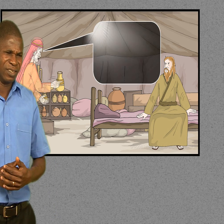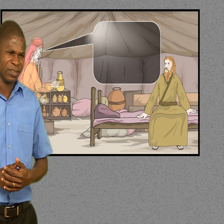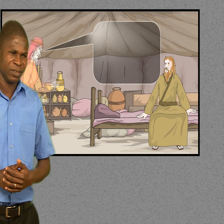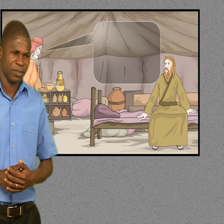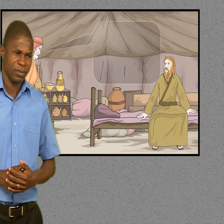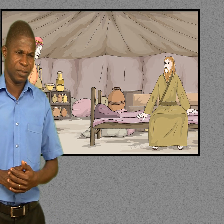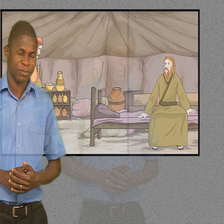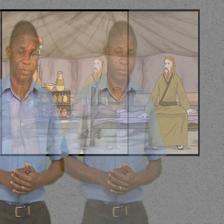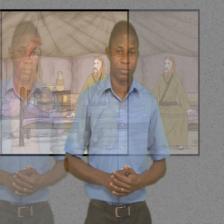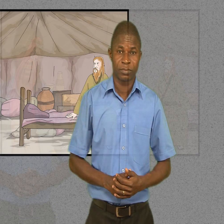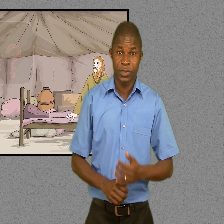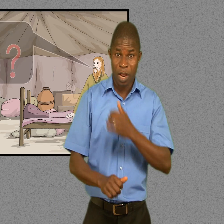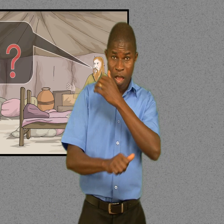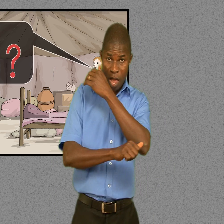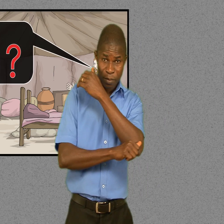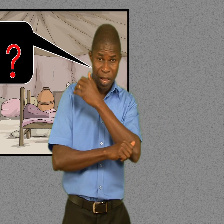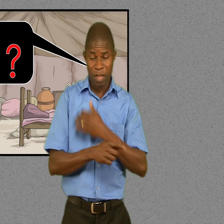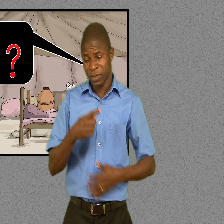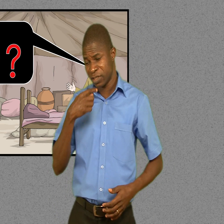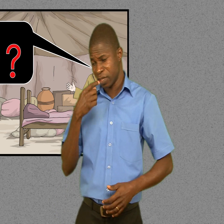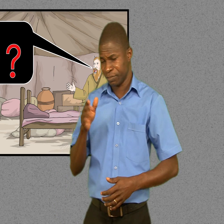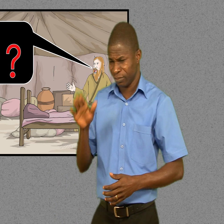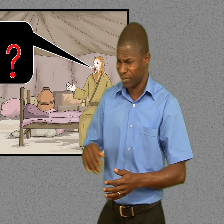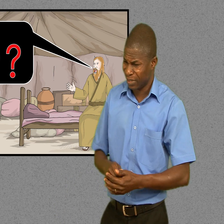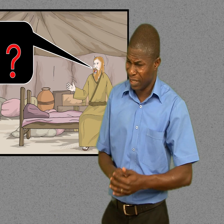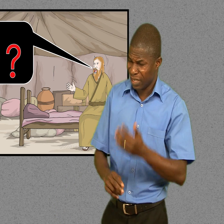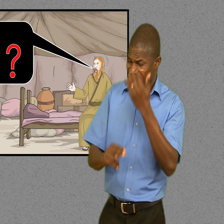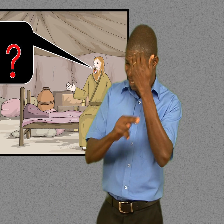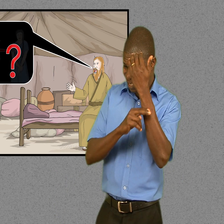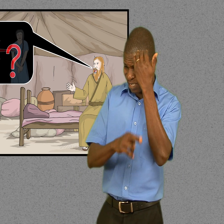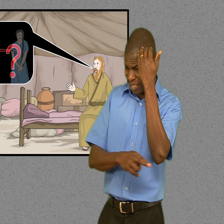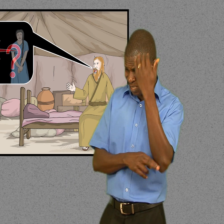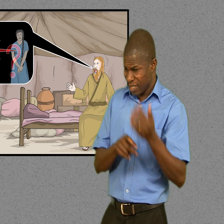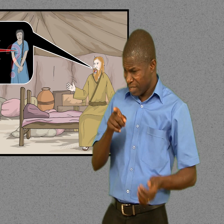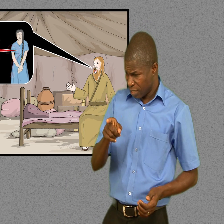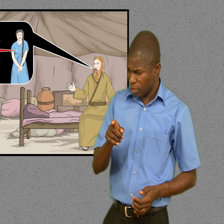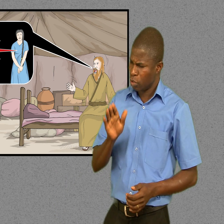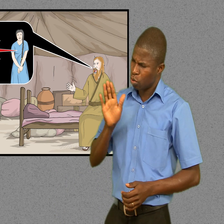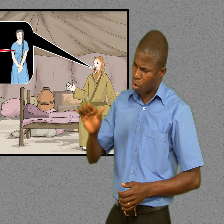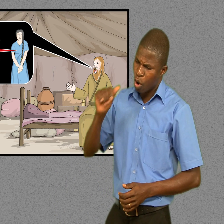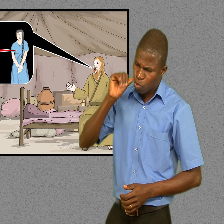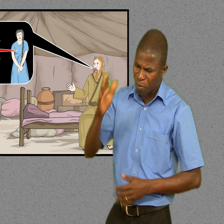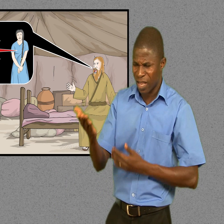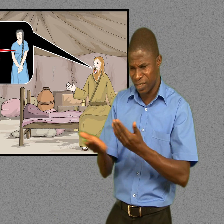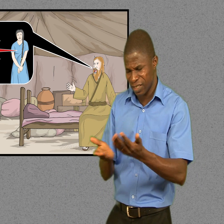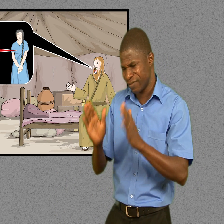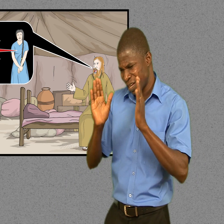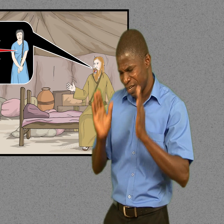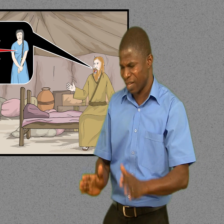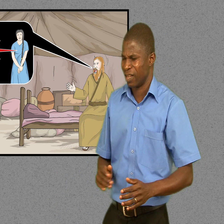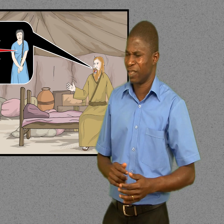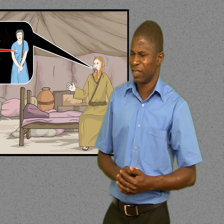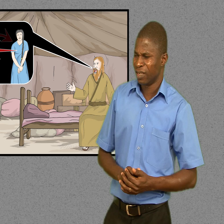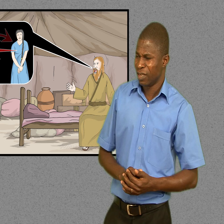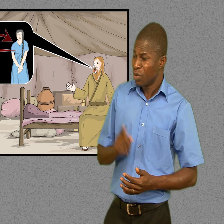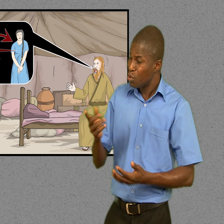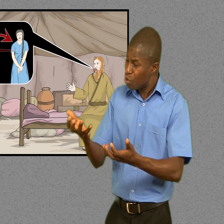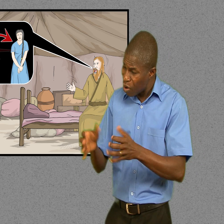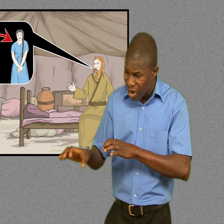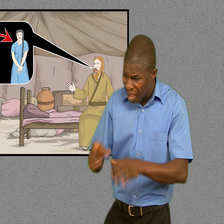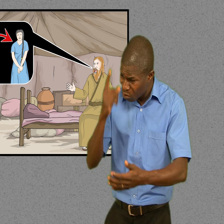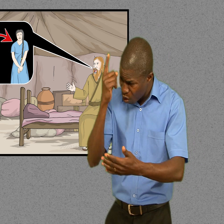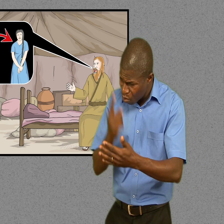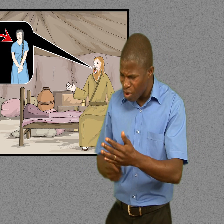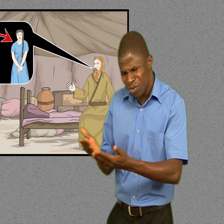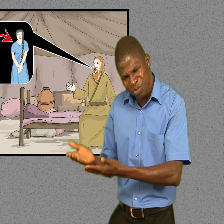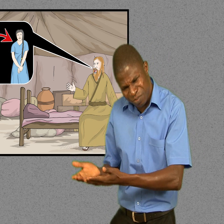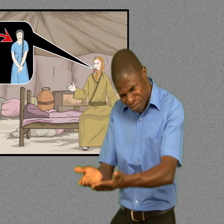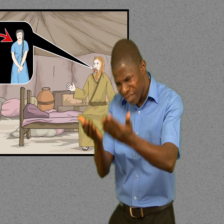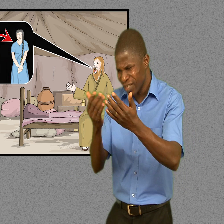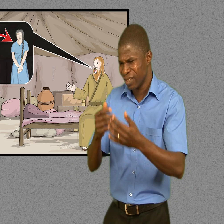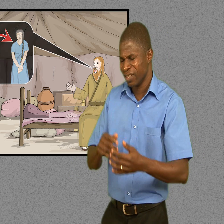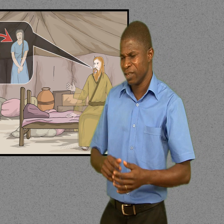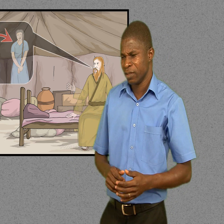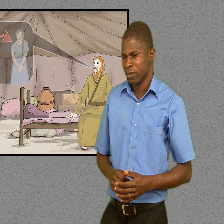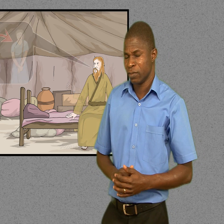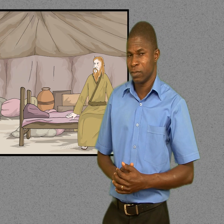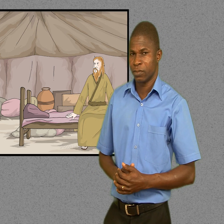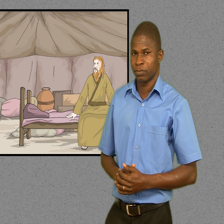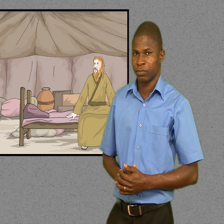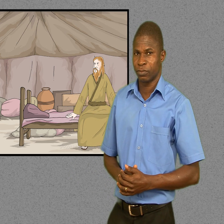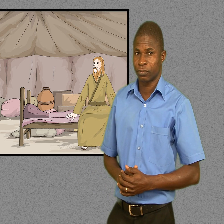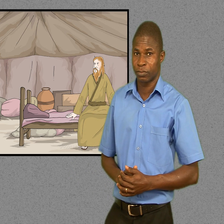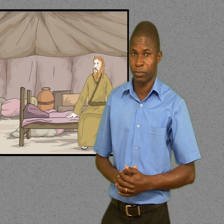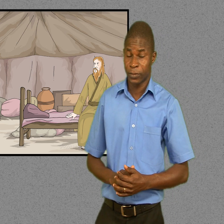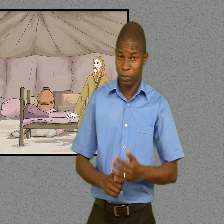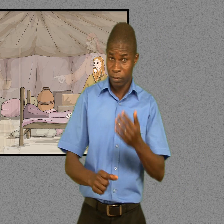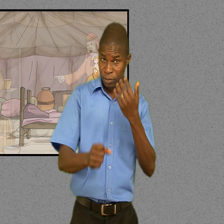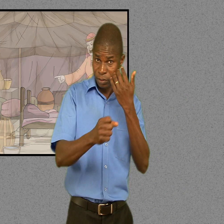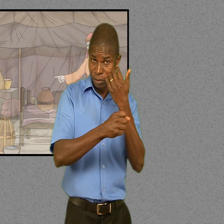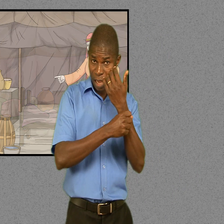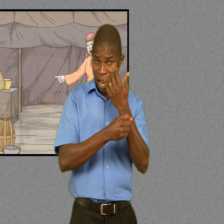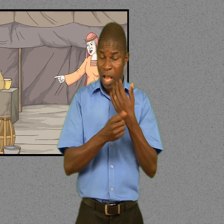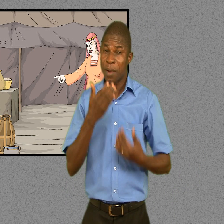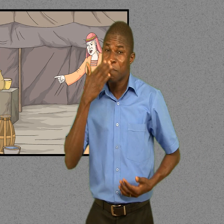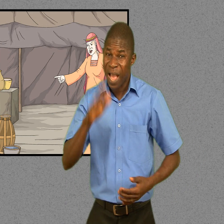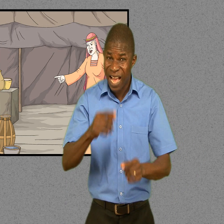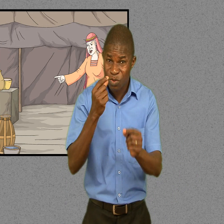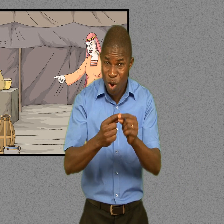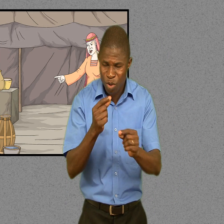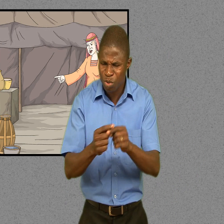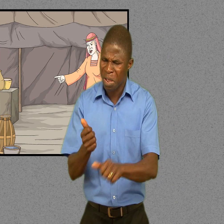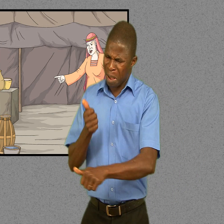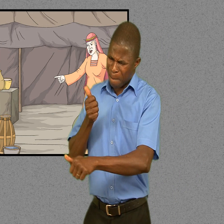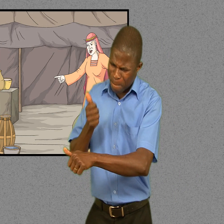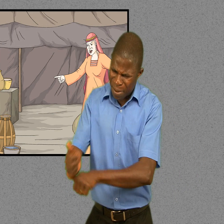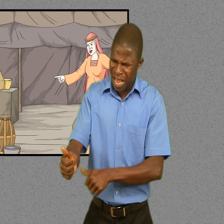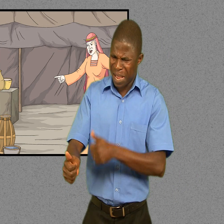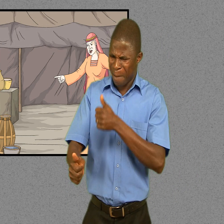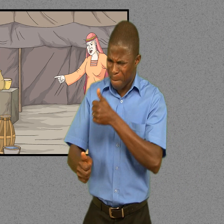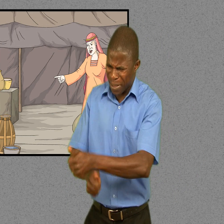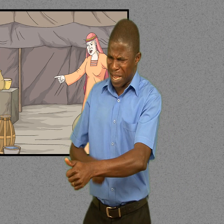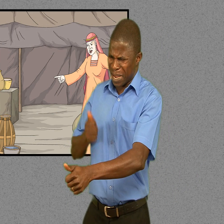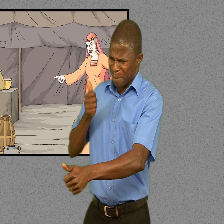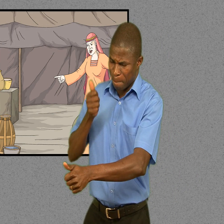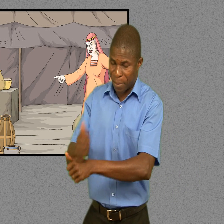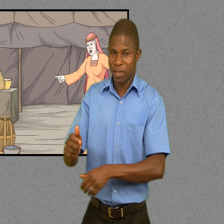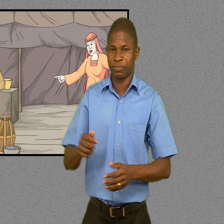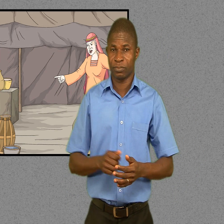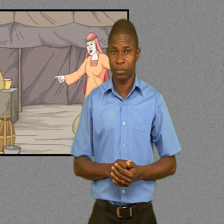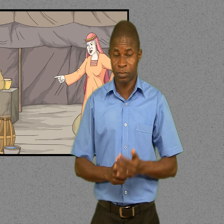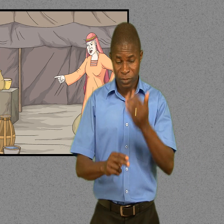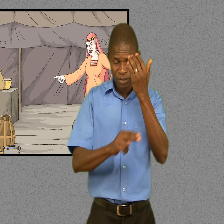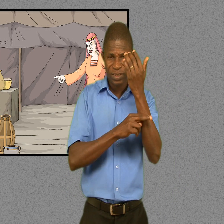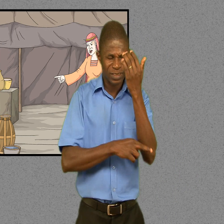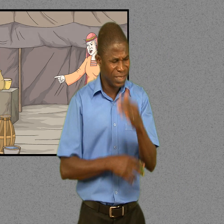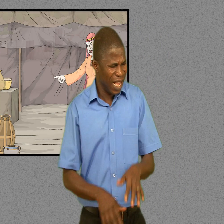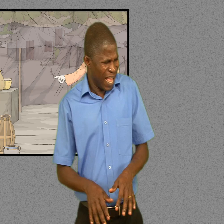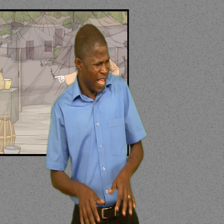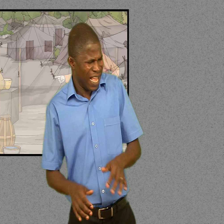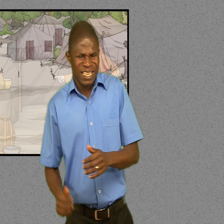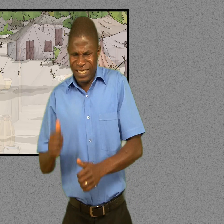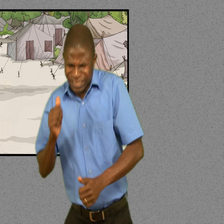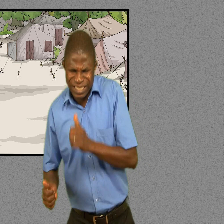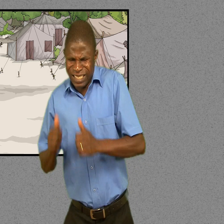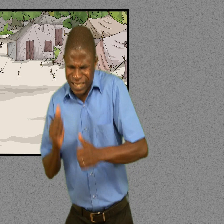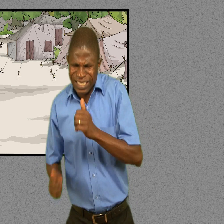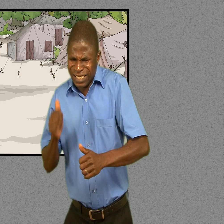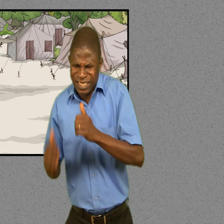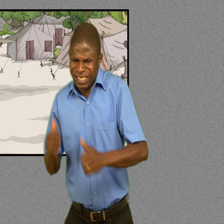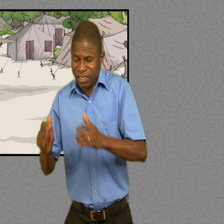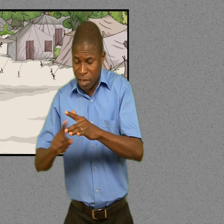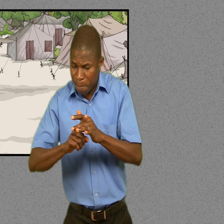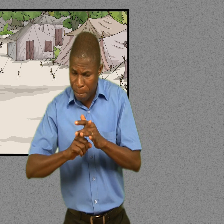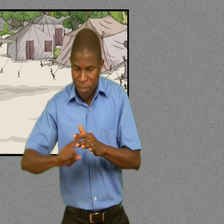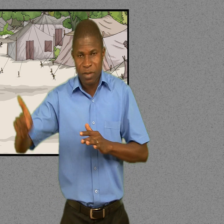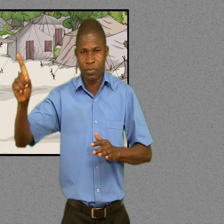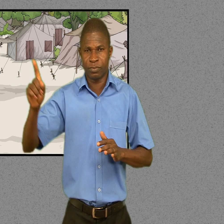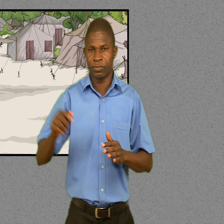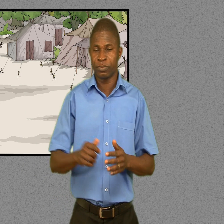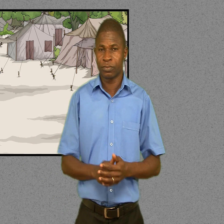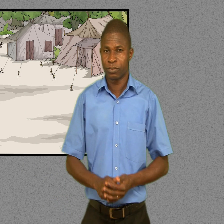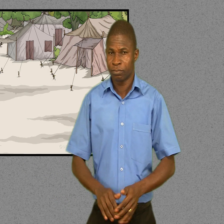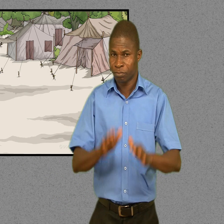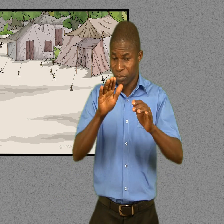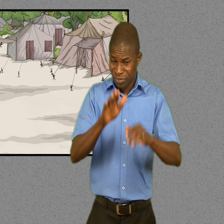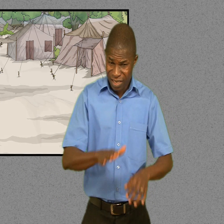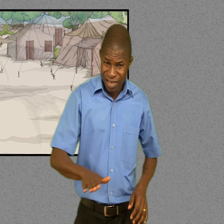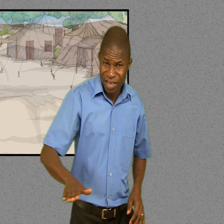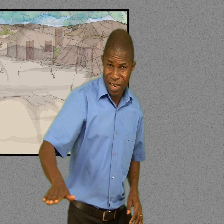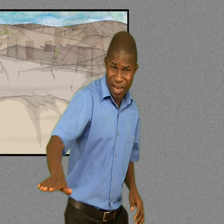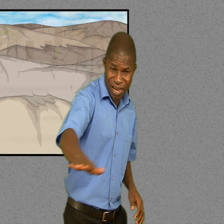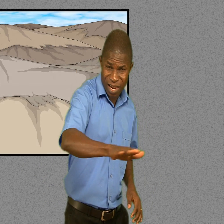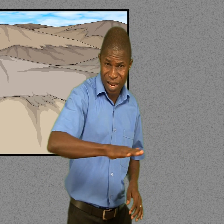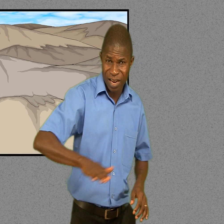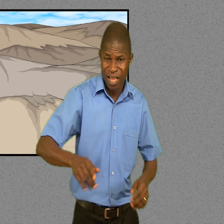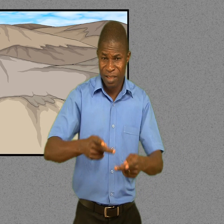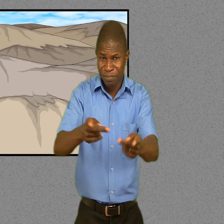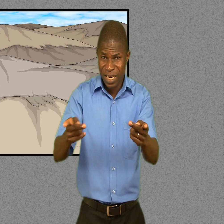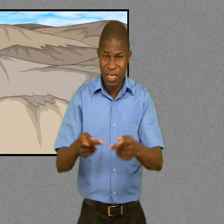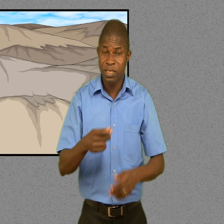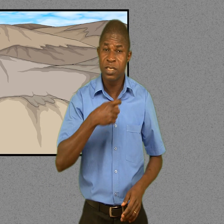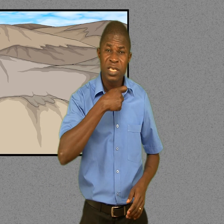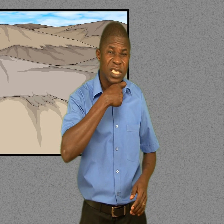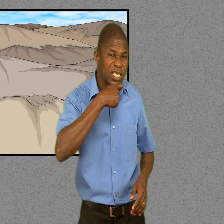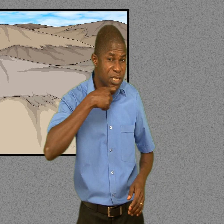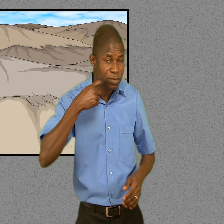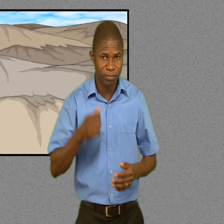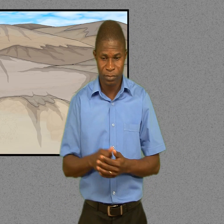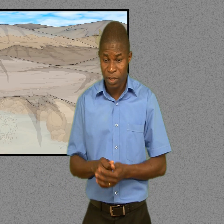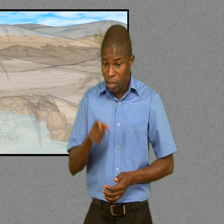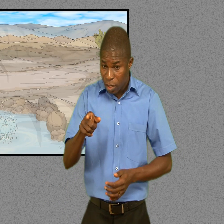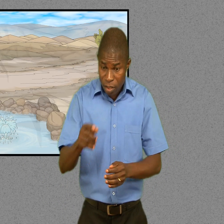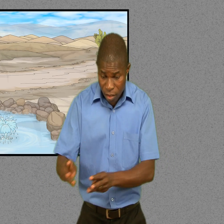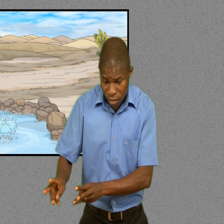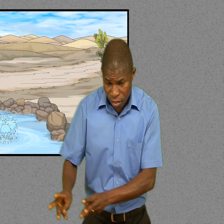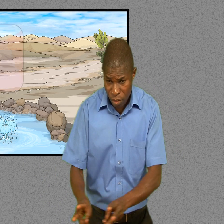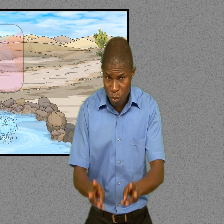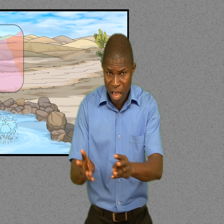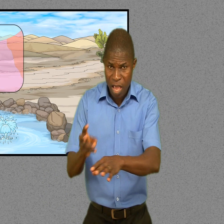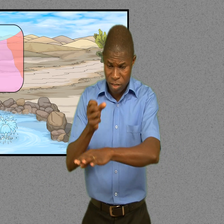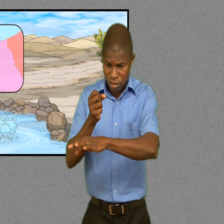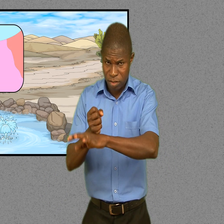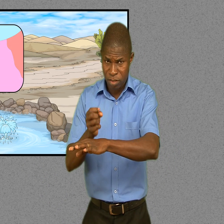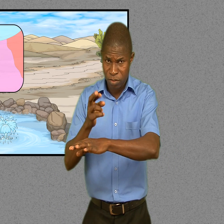“Here,” said Abram, “your servant is in your hands. Do whatever you want with her.” Then Sarai treated Hagar so harshly that she fled from her.